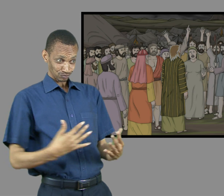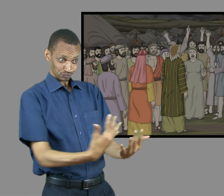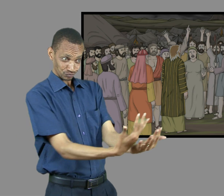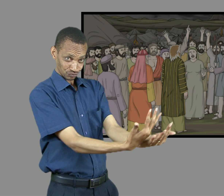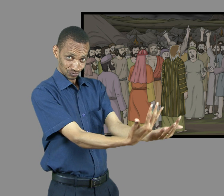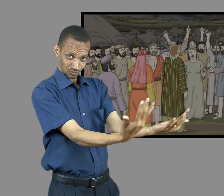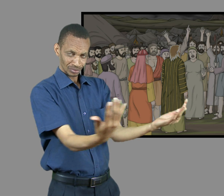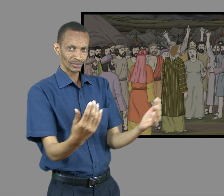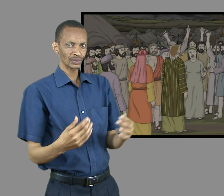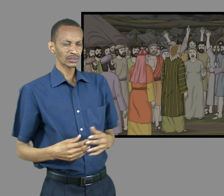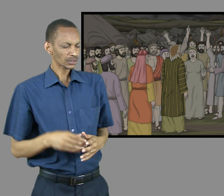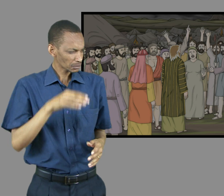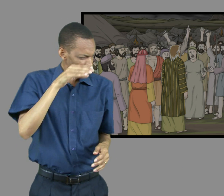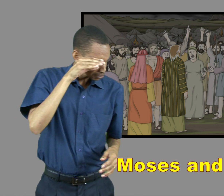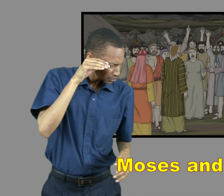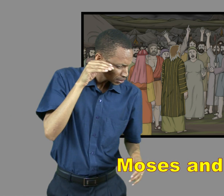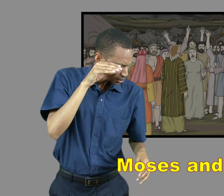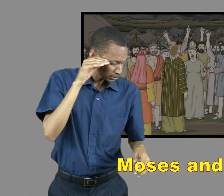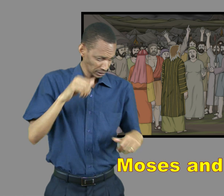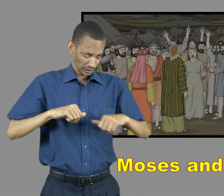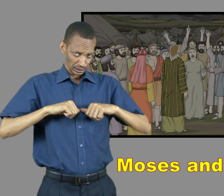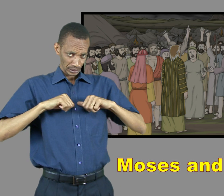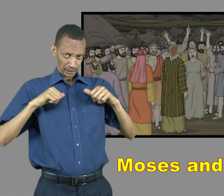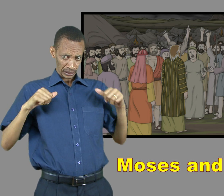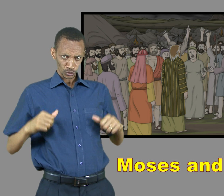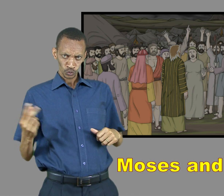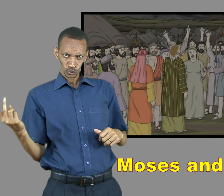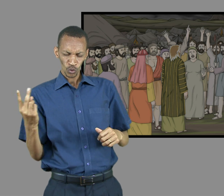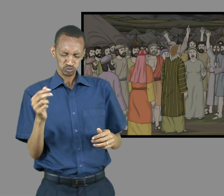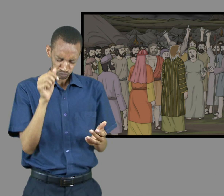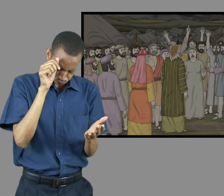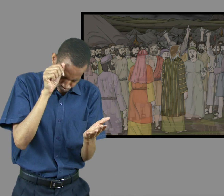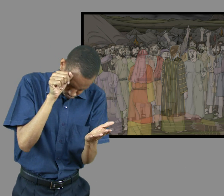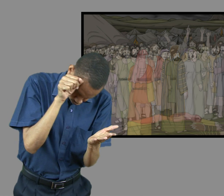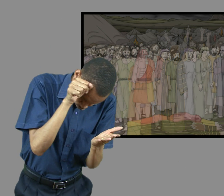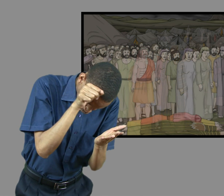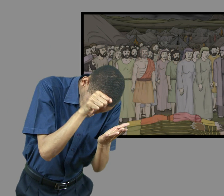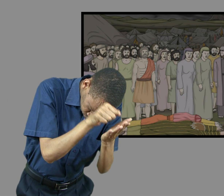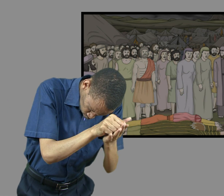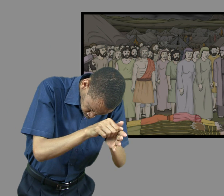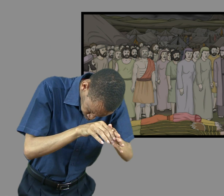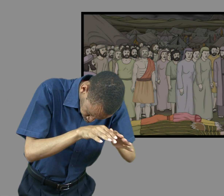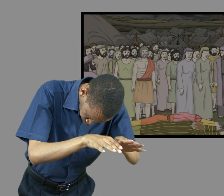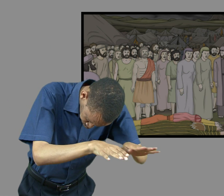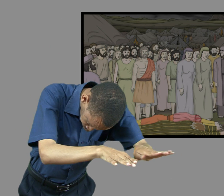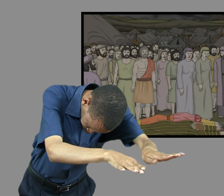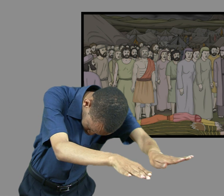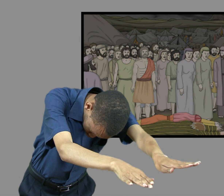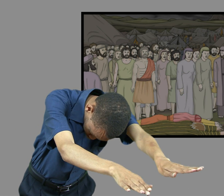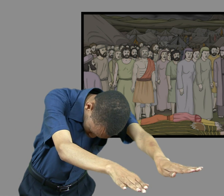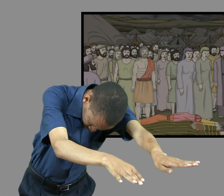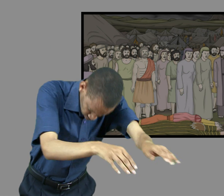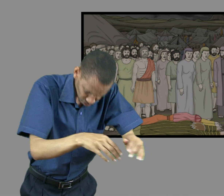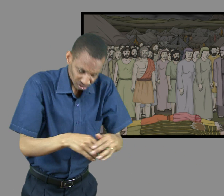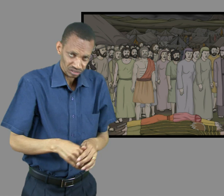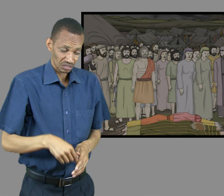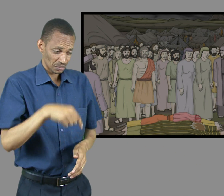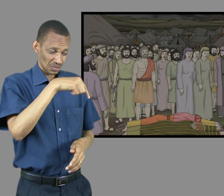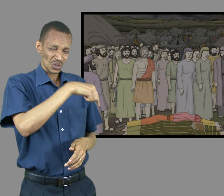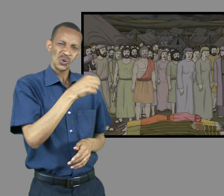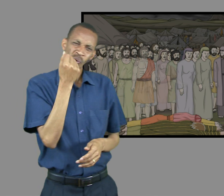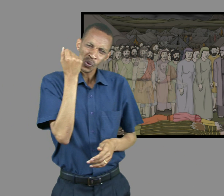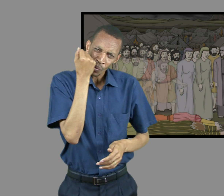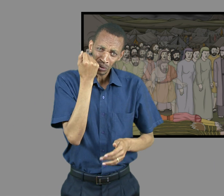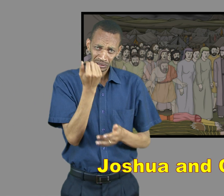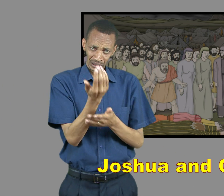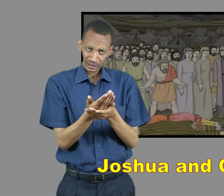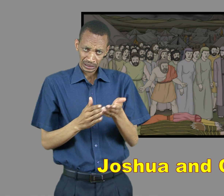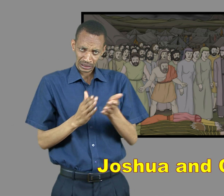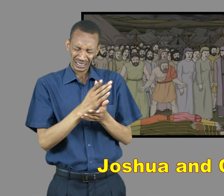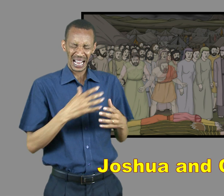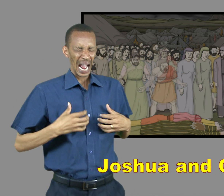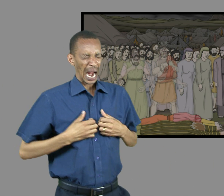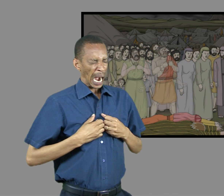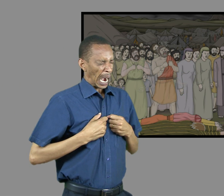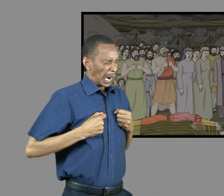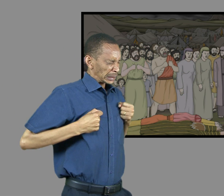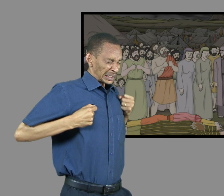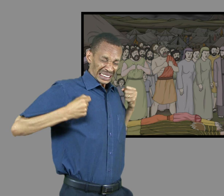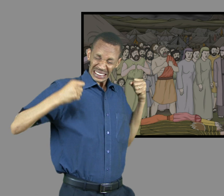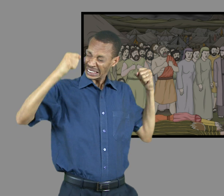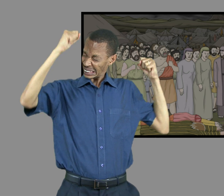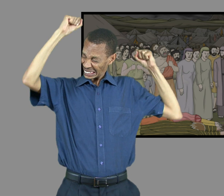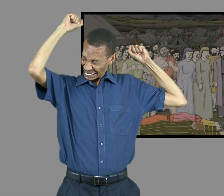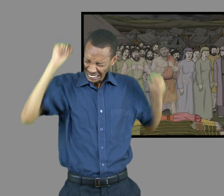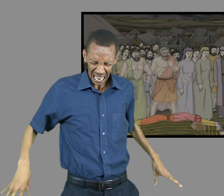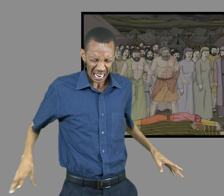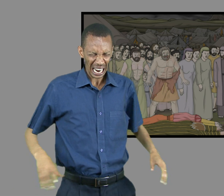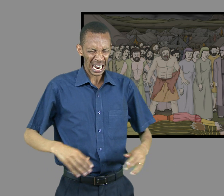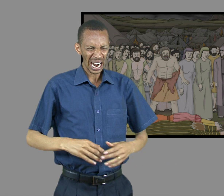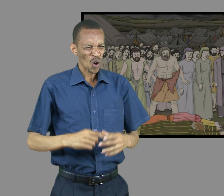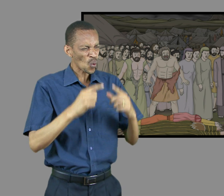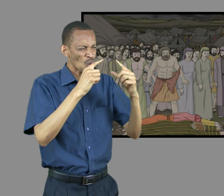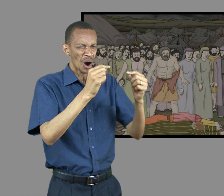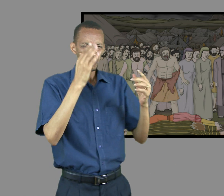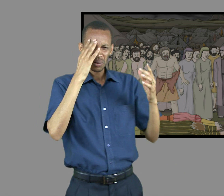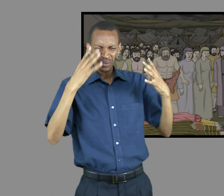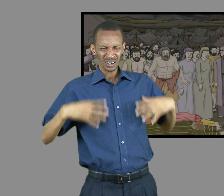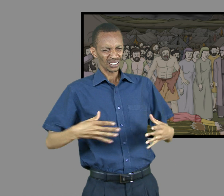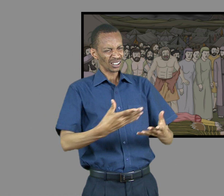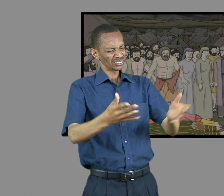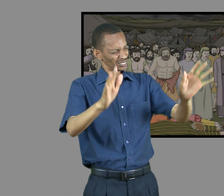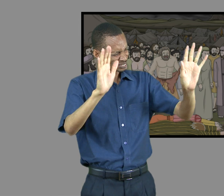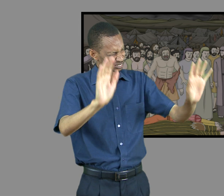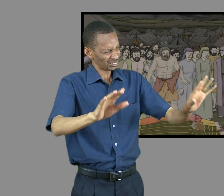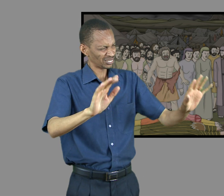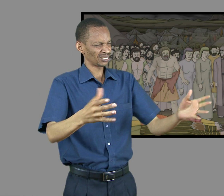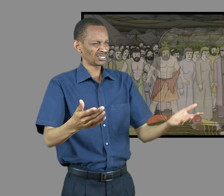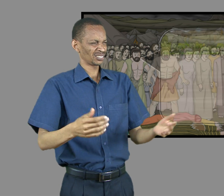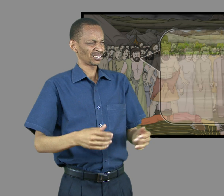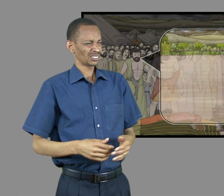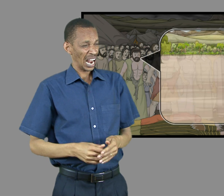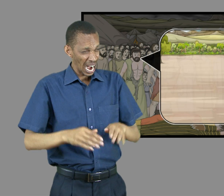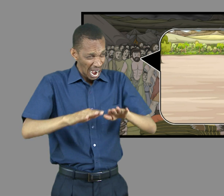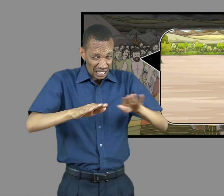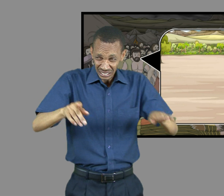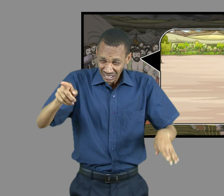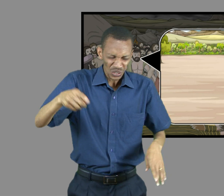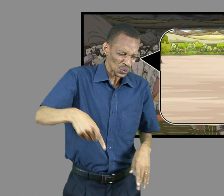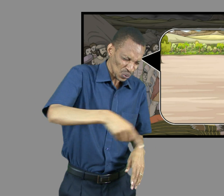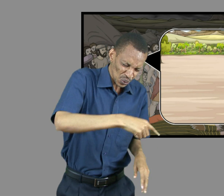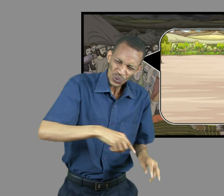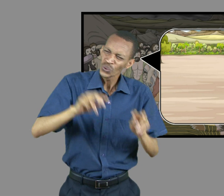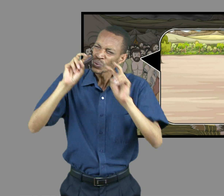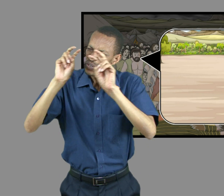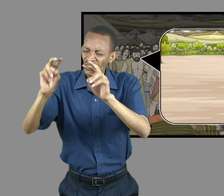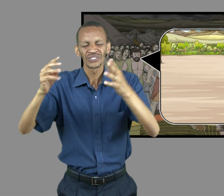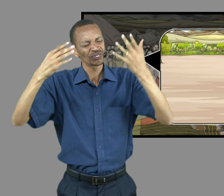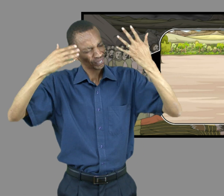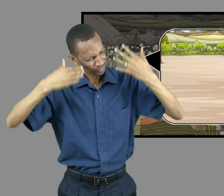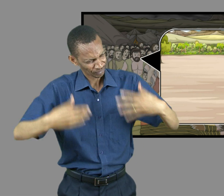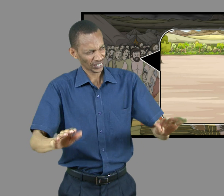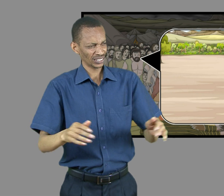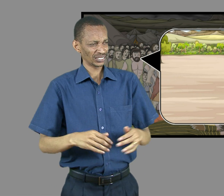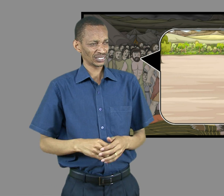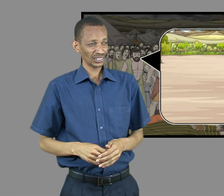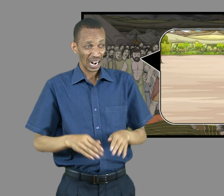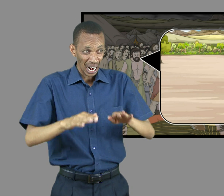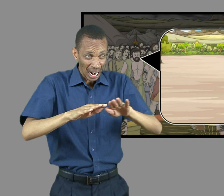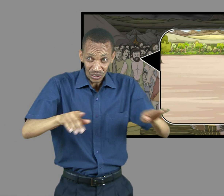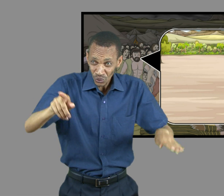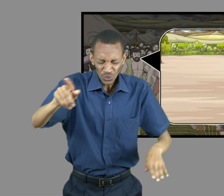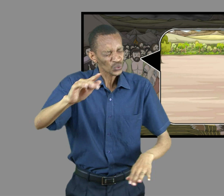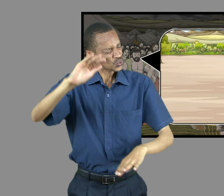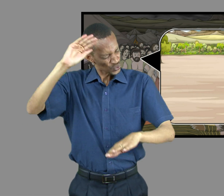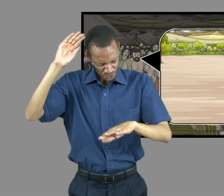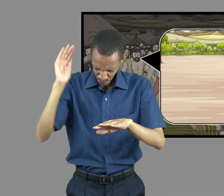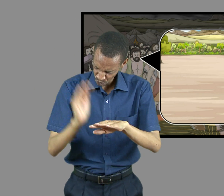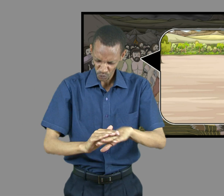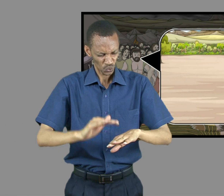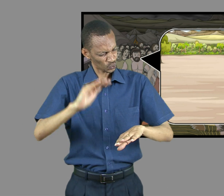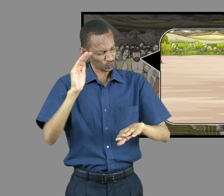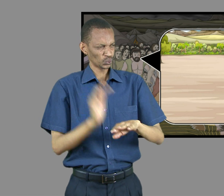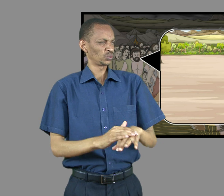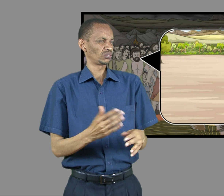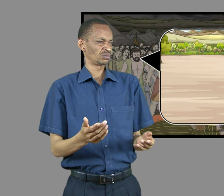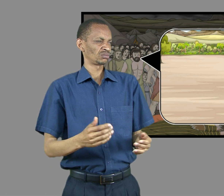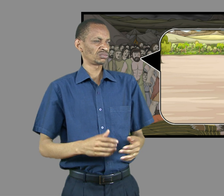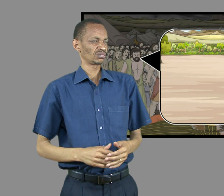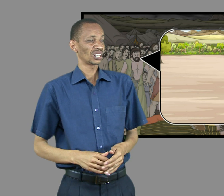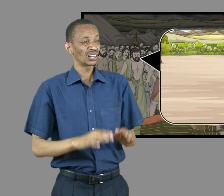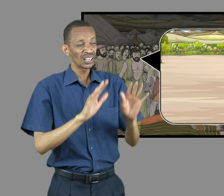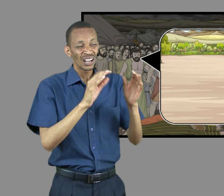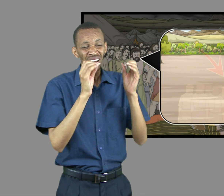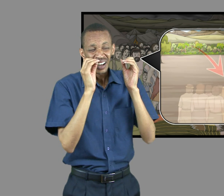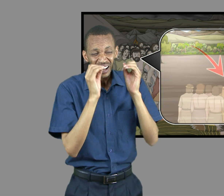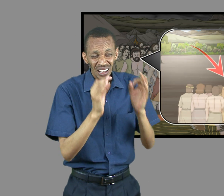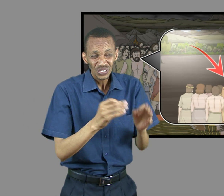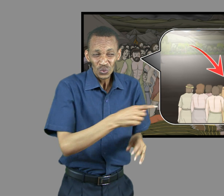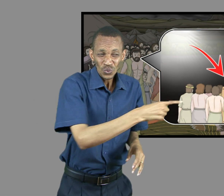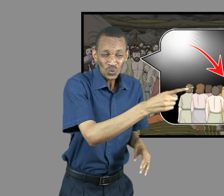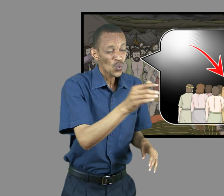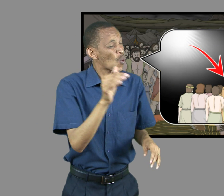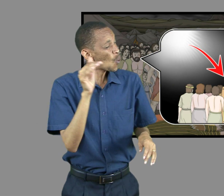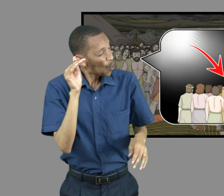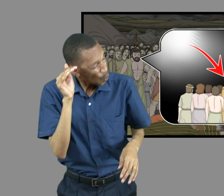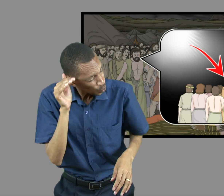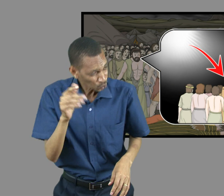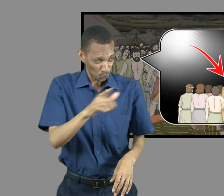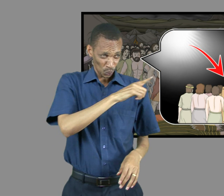Then Moses and Aaron fell facedown before the whole assembly of the congregation of Israel. Joshua son of Nun and Caleb son of Jephunneh, who were among those who had spied out the land, tore their clothes and said to the whole congregation of Israel, “The land we passed through and explored is an exceedingly good land.